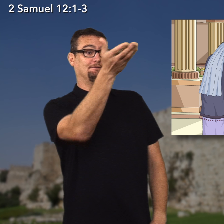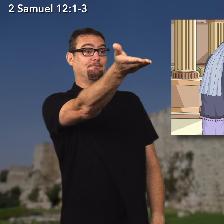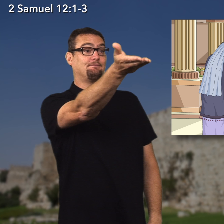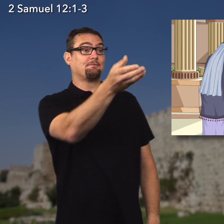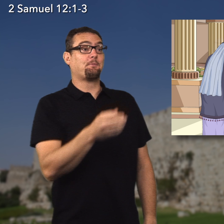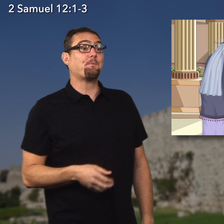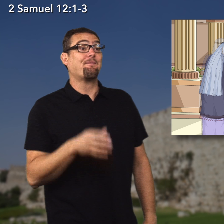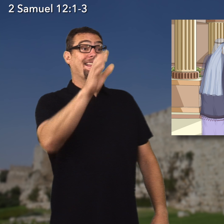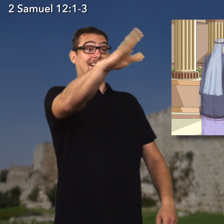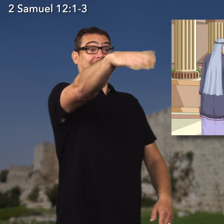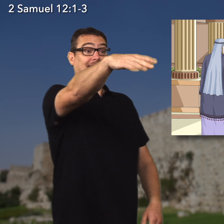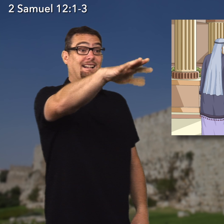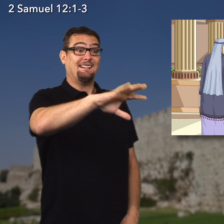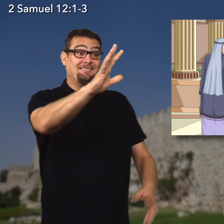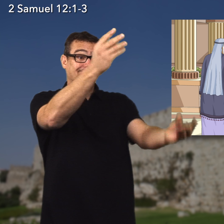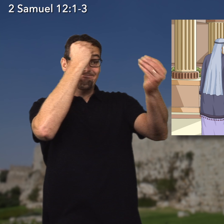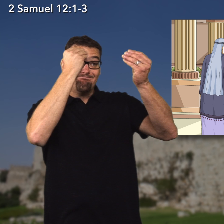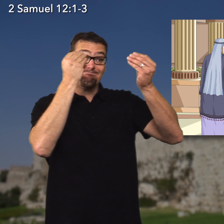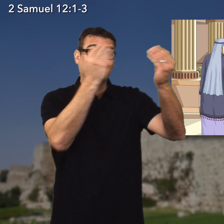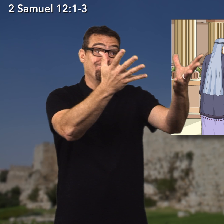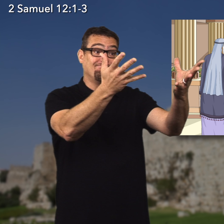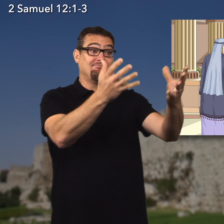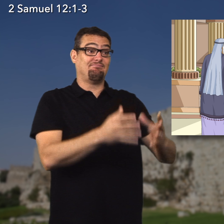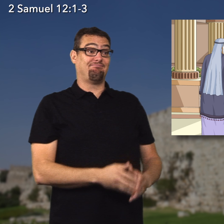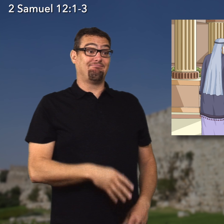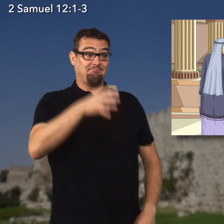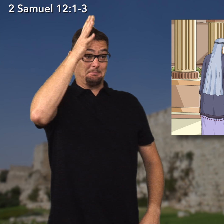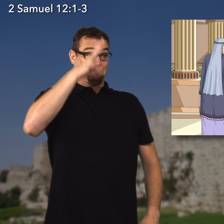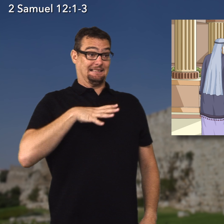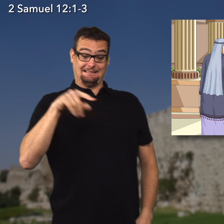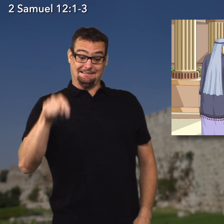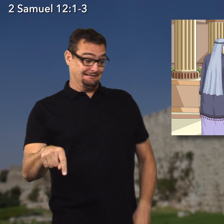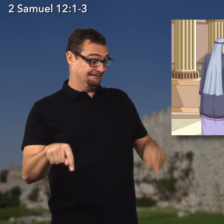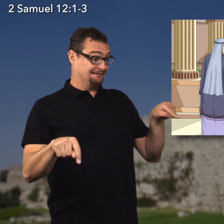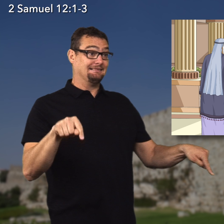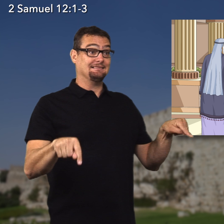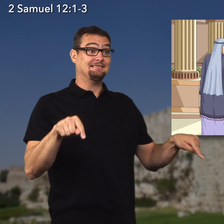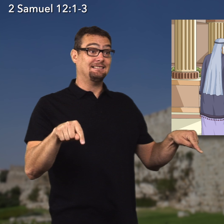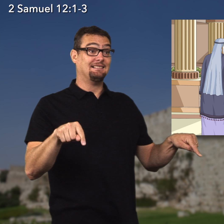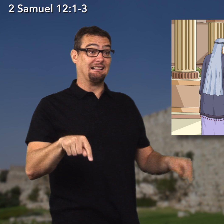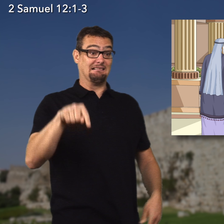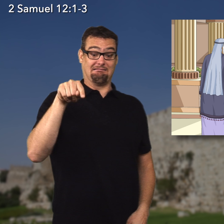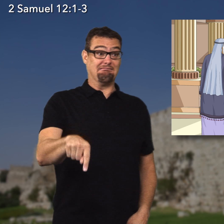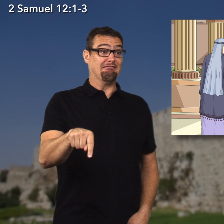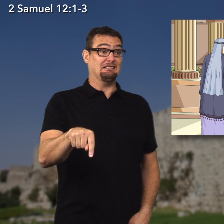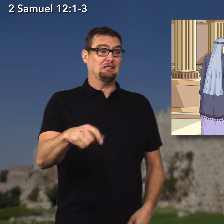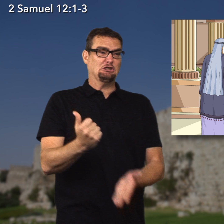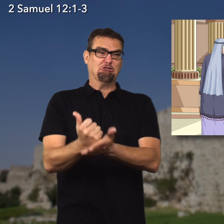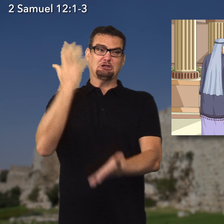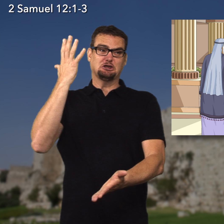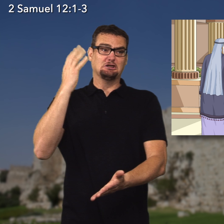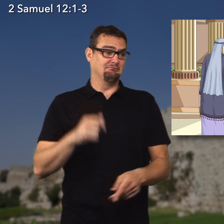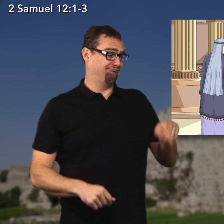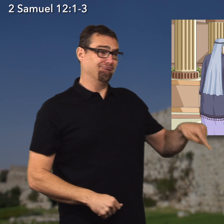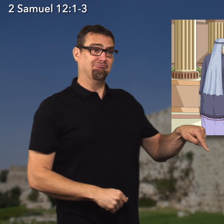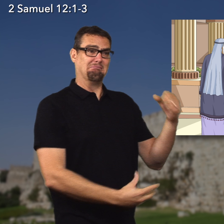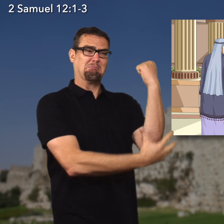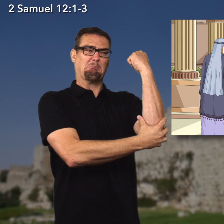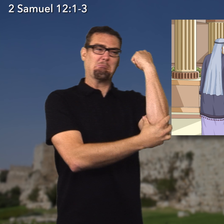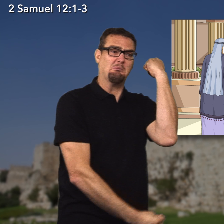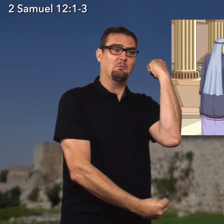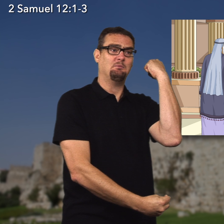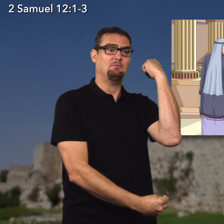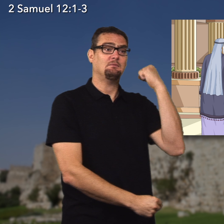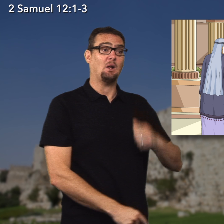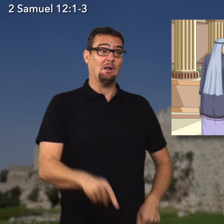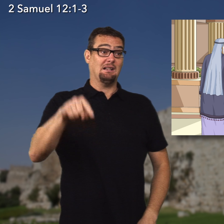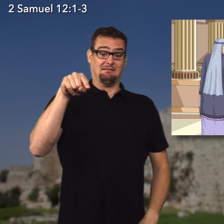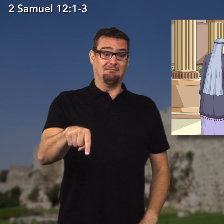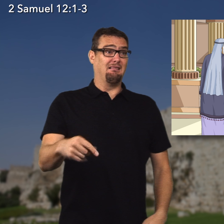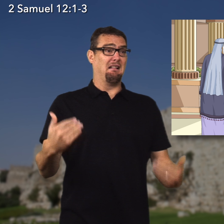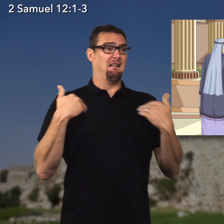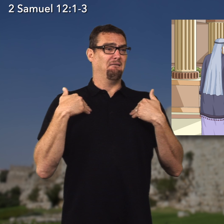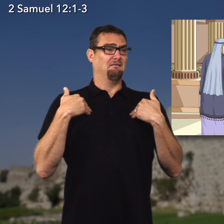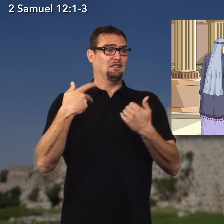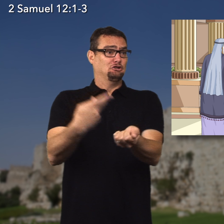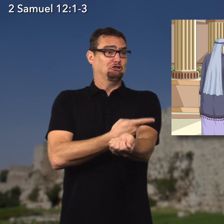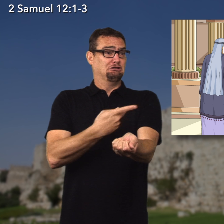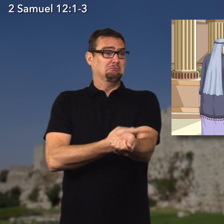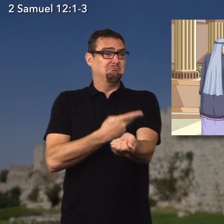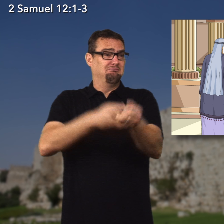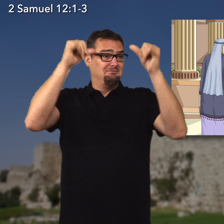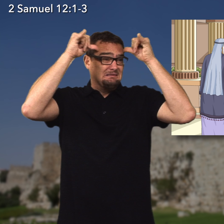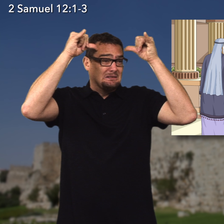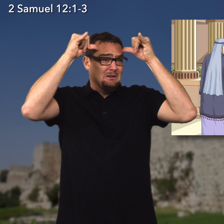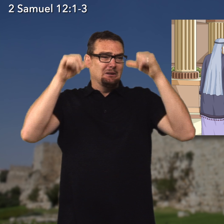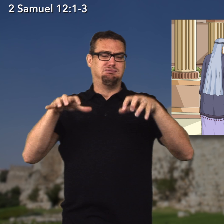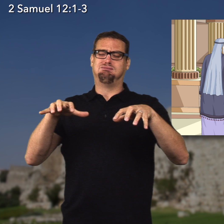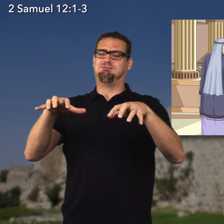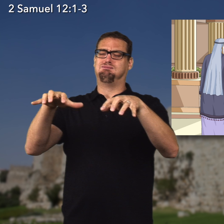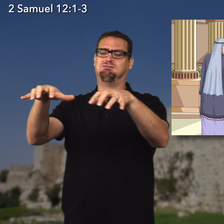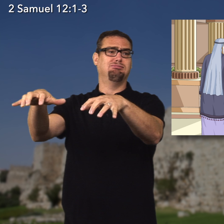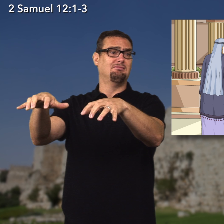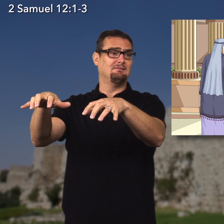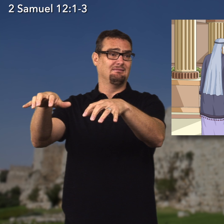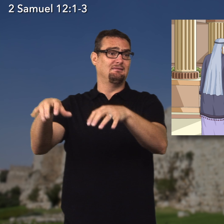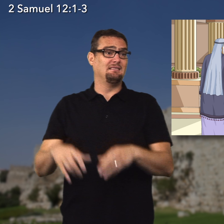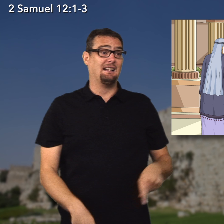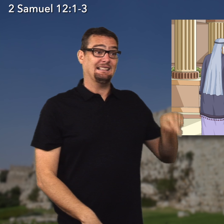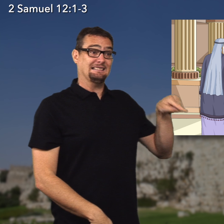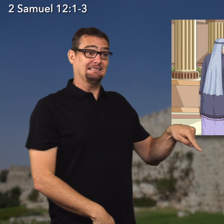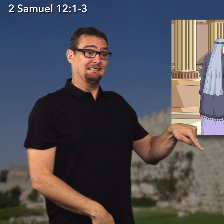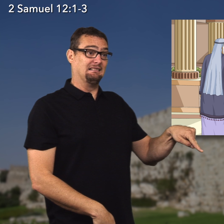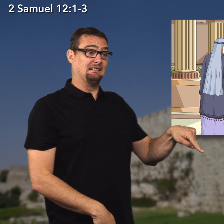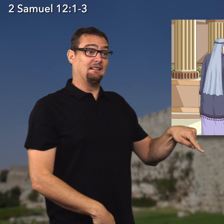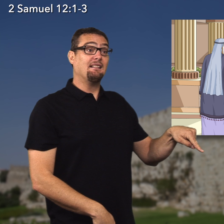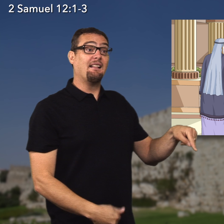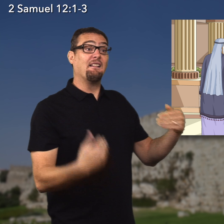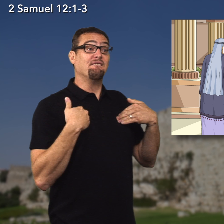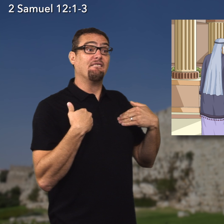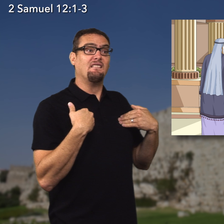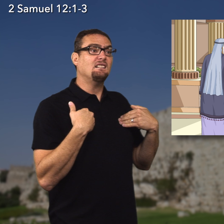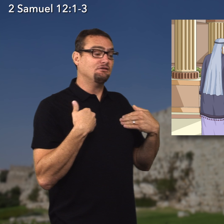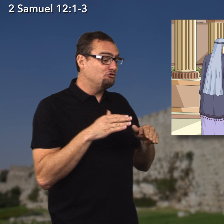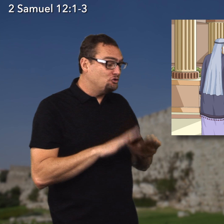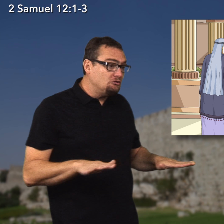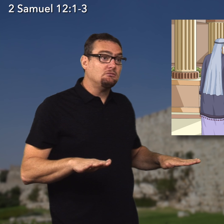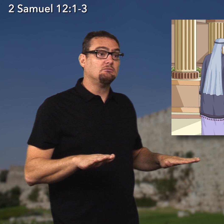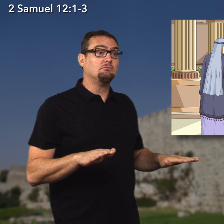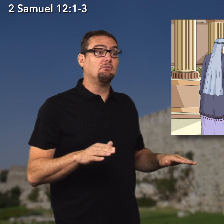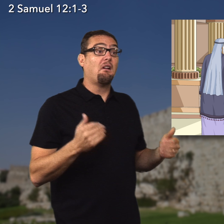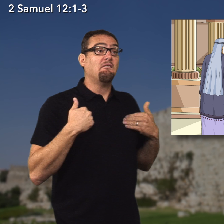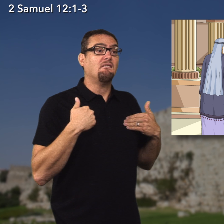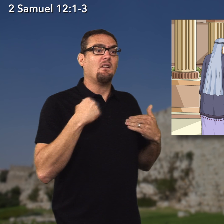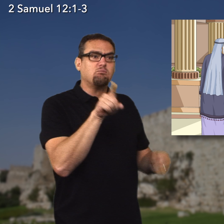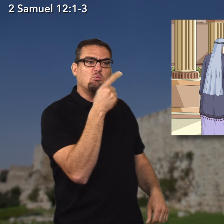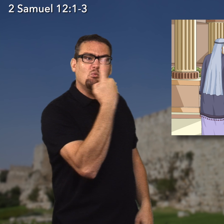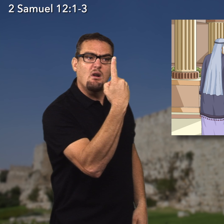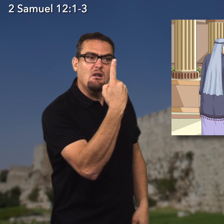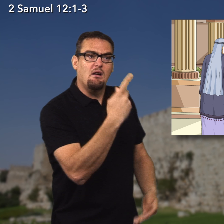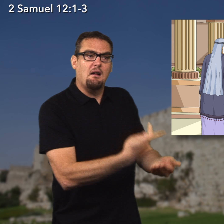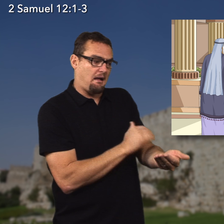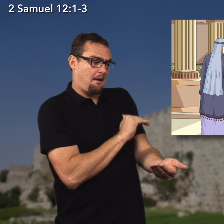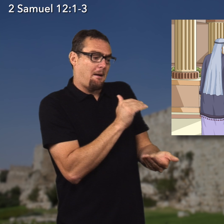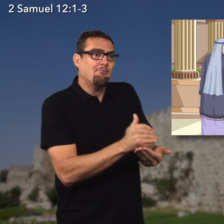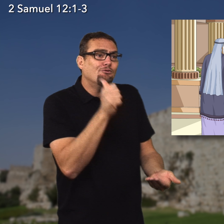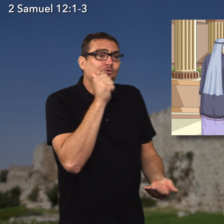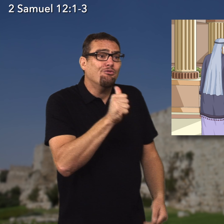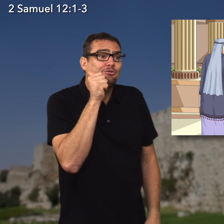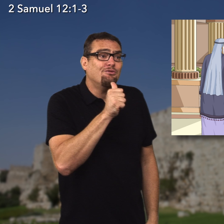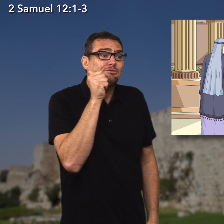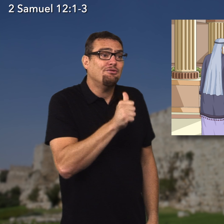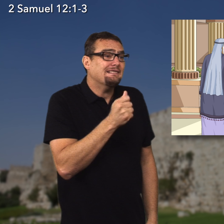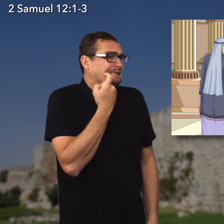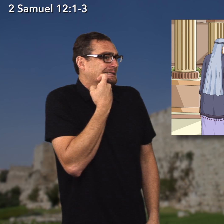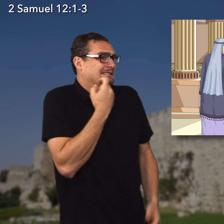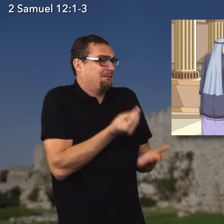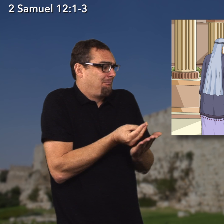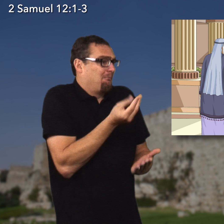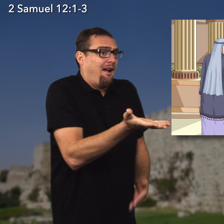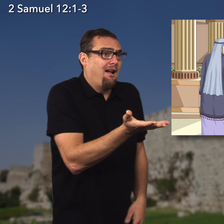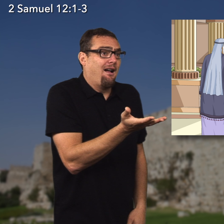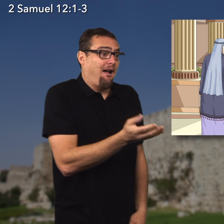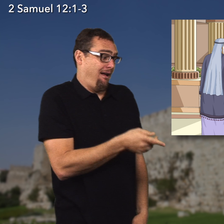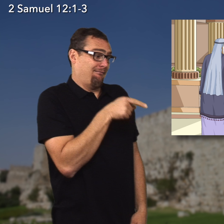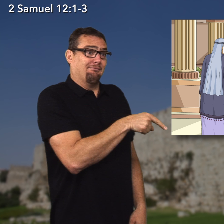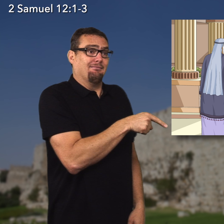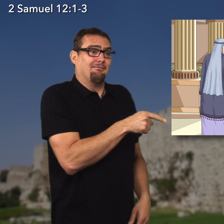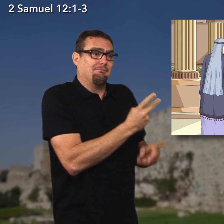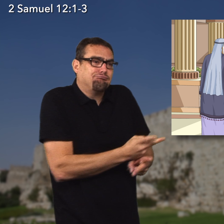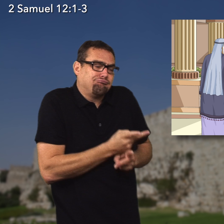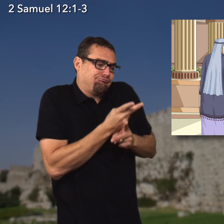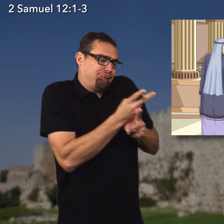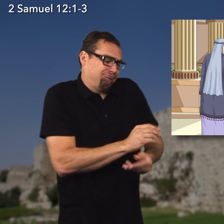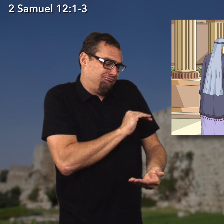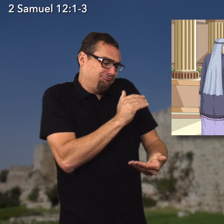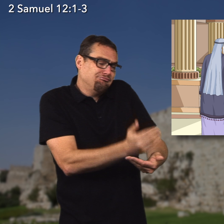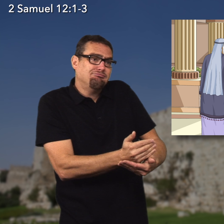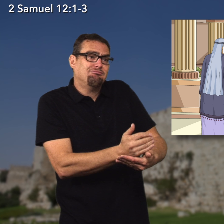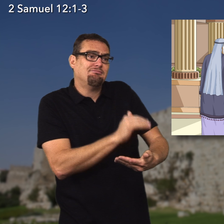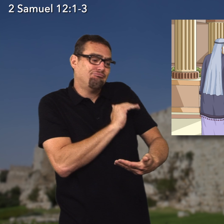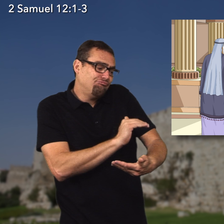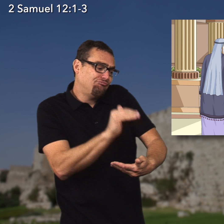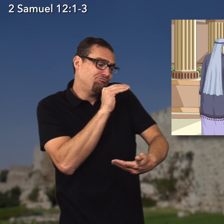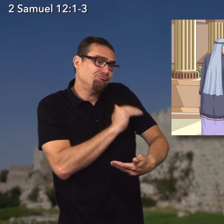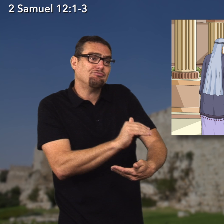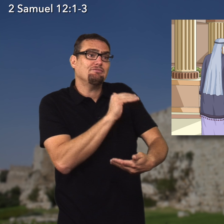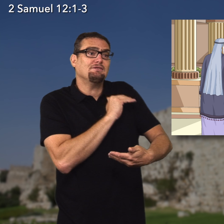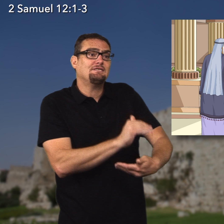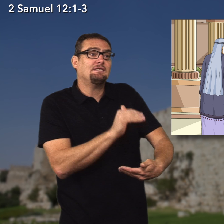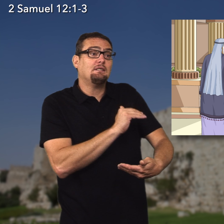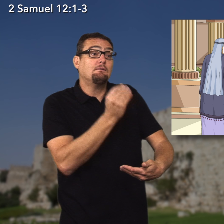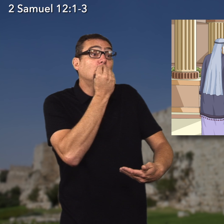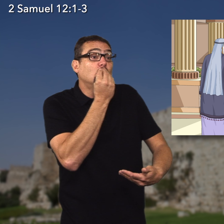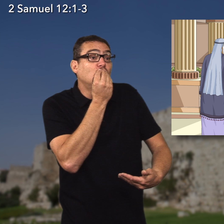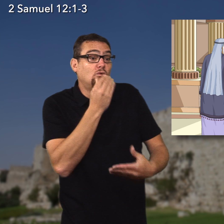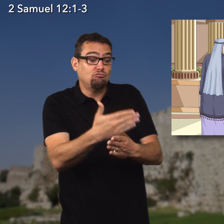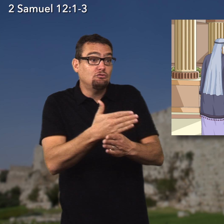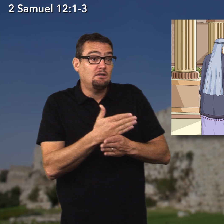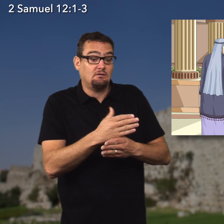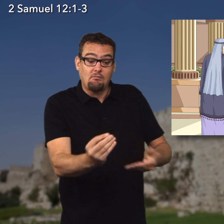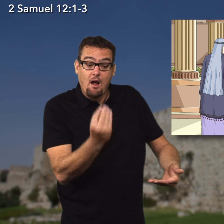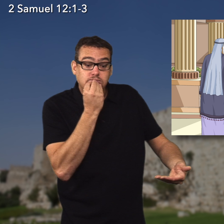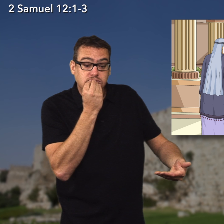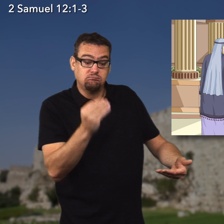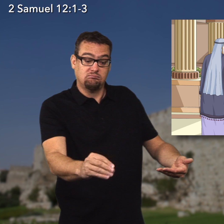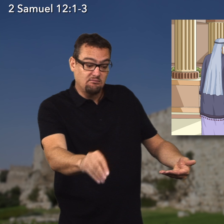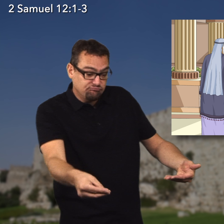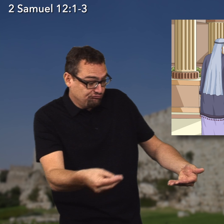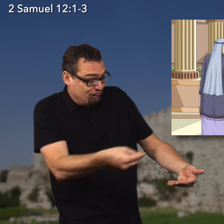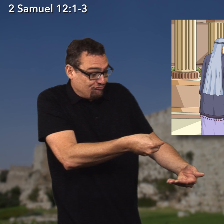The rich man had a great number of sheep and cattle, but the poor man had nothing except one small ewe lamb that he had bought.